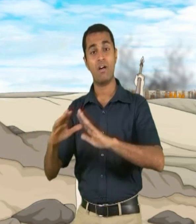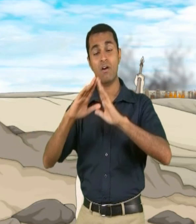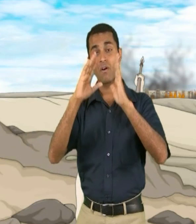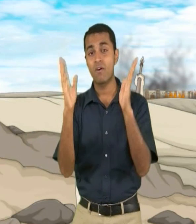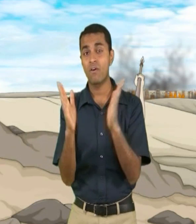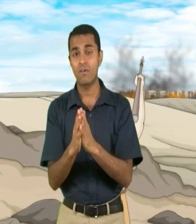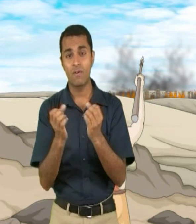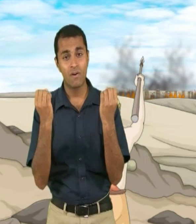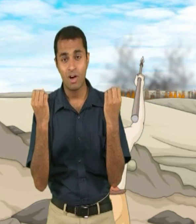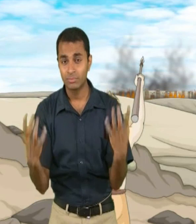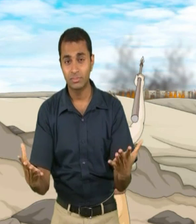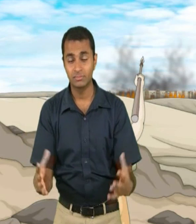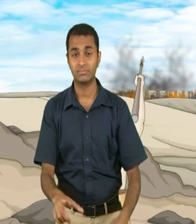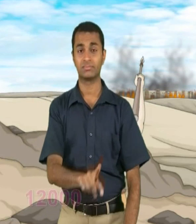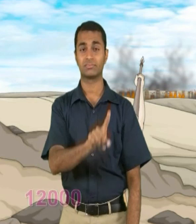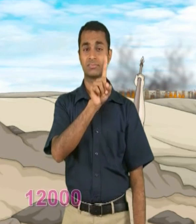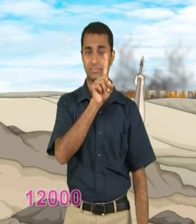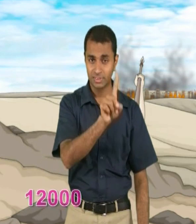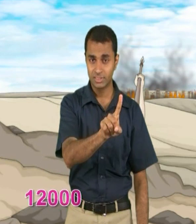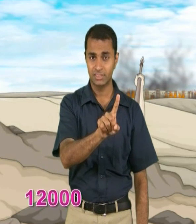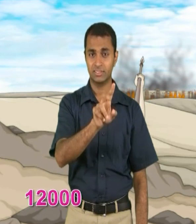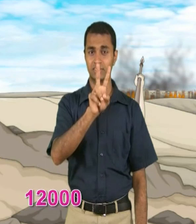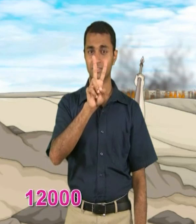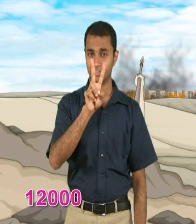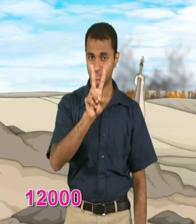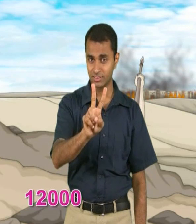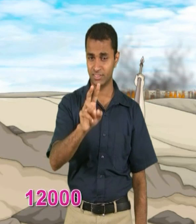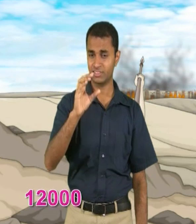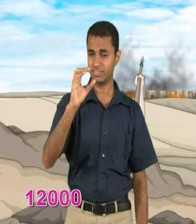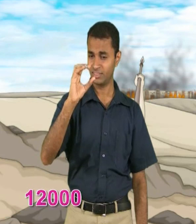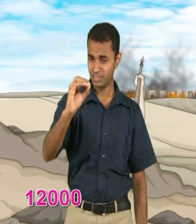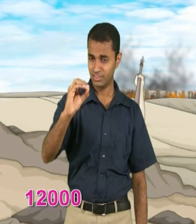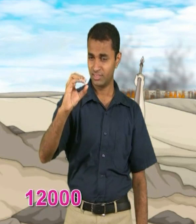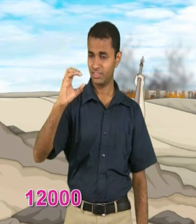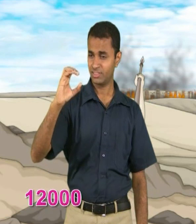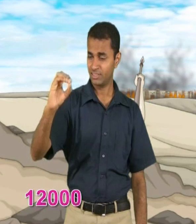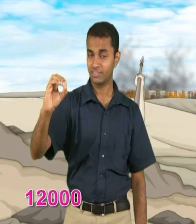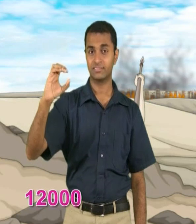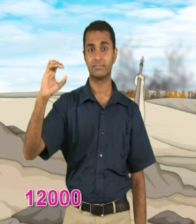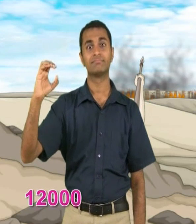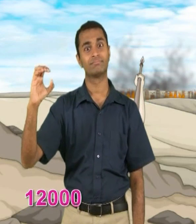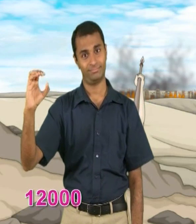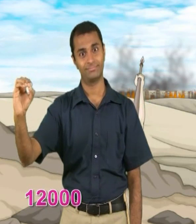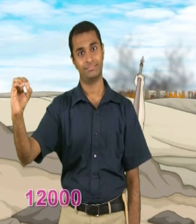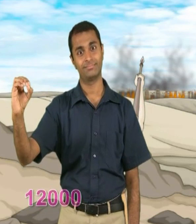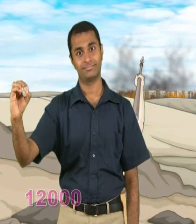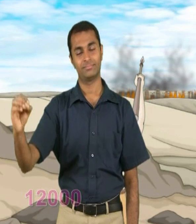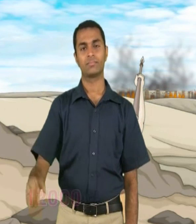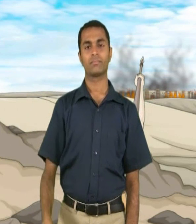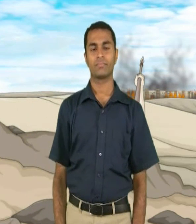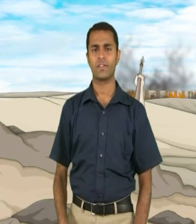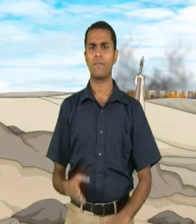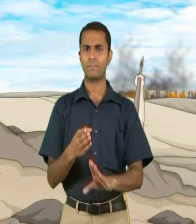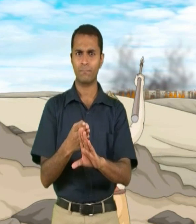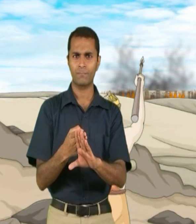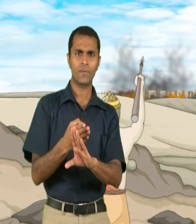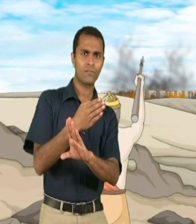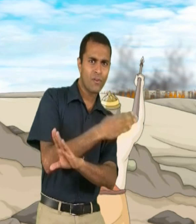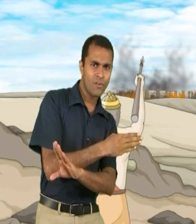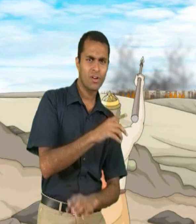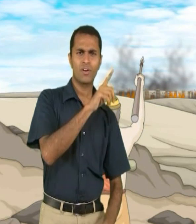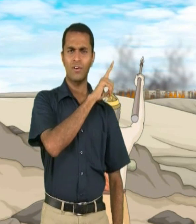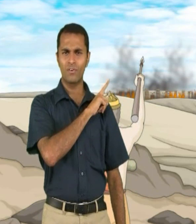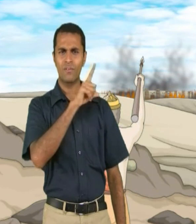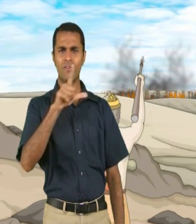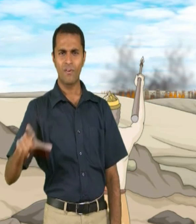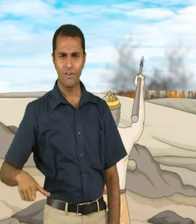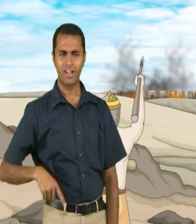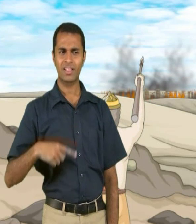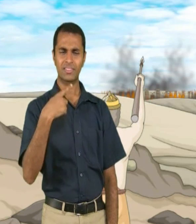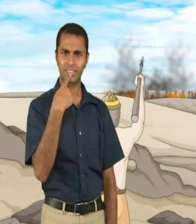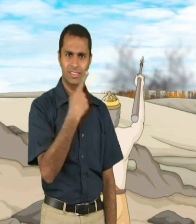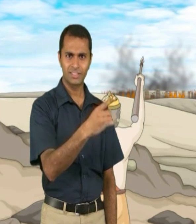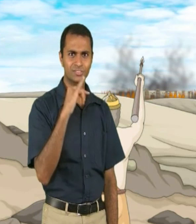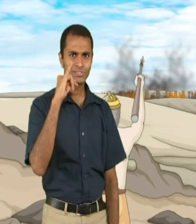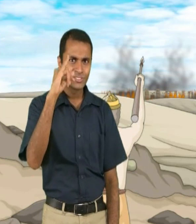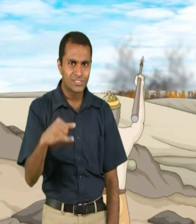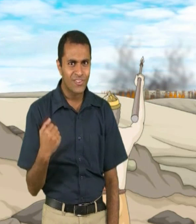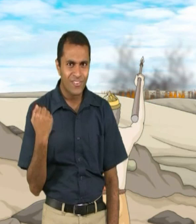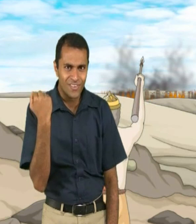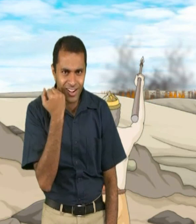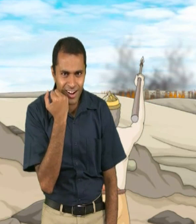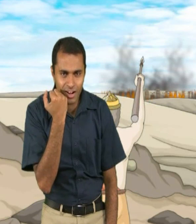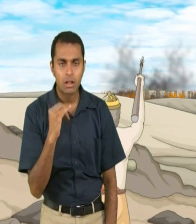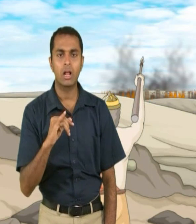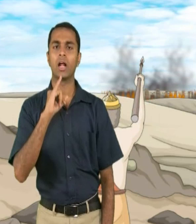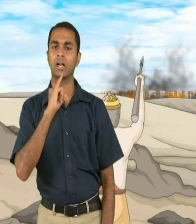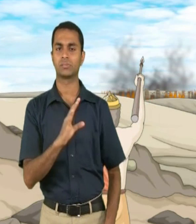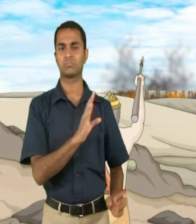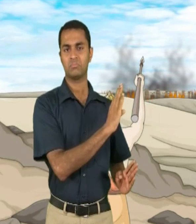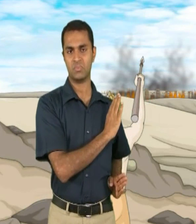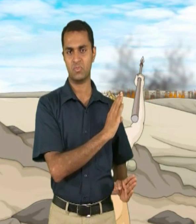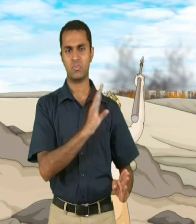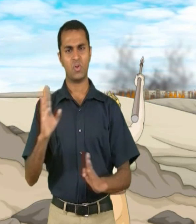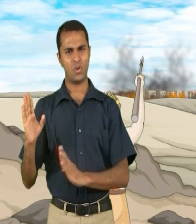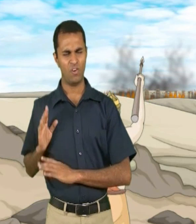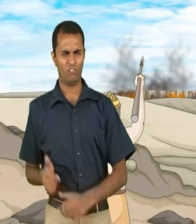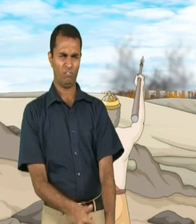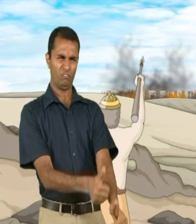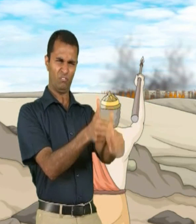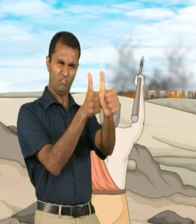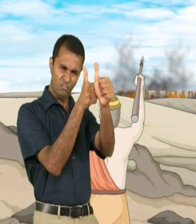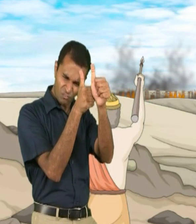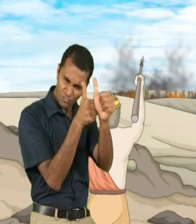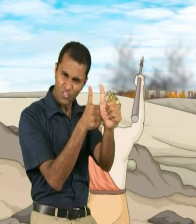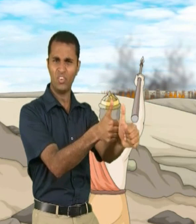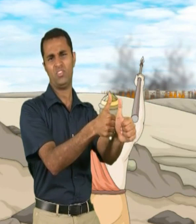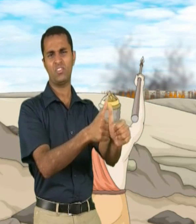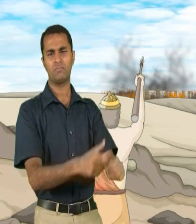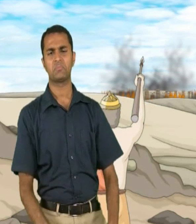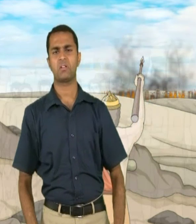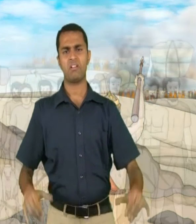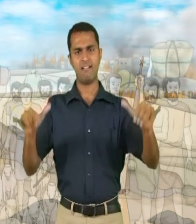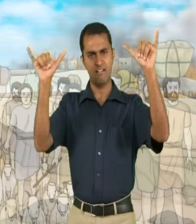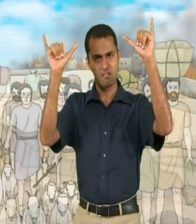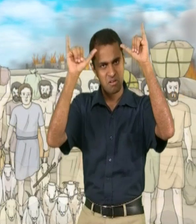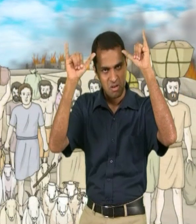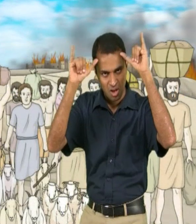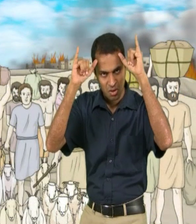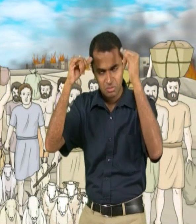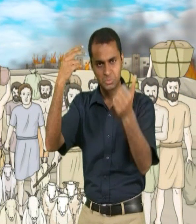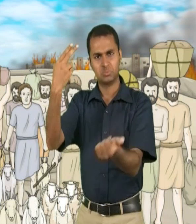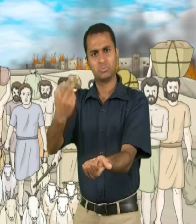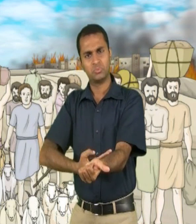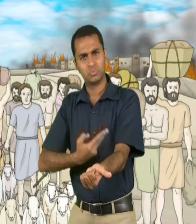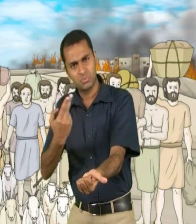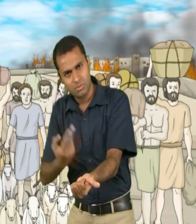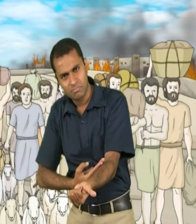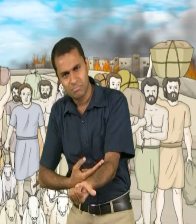A total of twelve thousand men and women fell that day—all the people of Ai. Joshua did not draw back the hand that held his battle lance until he had devoted to destruction all who lived in Ai.